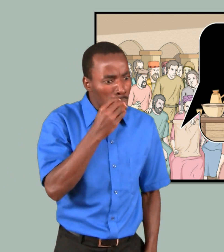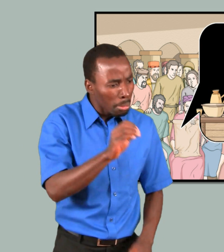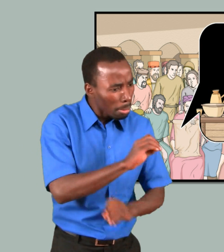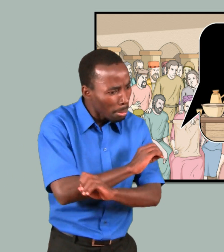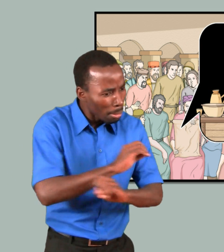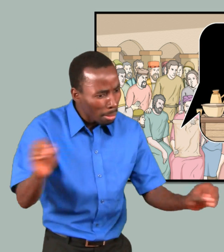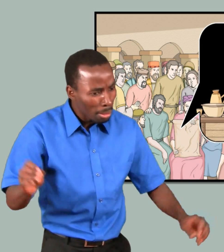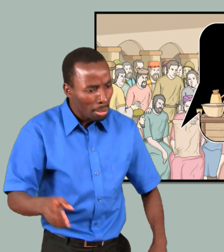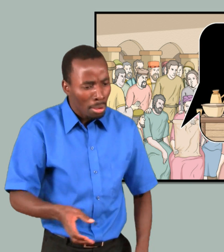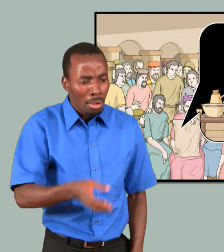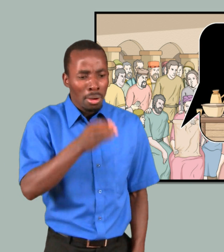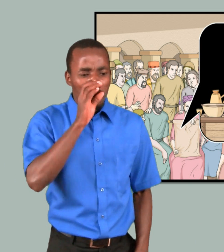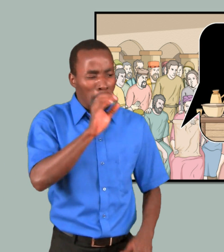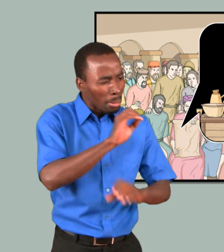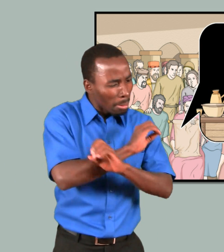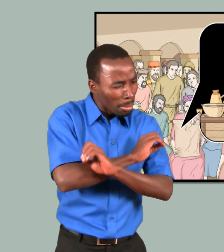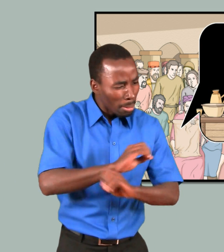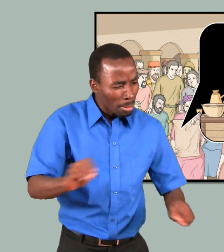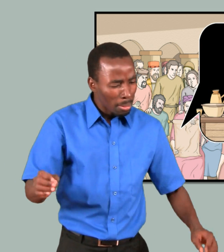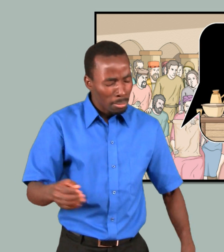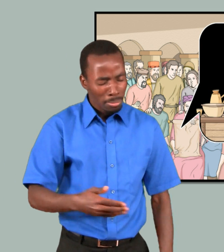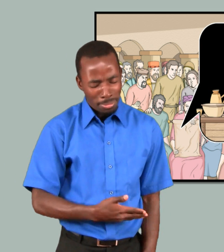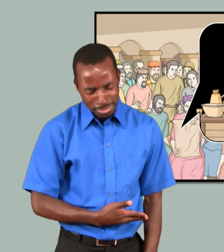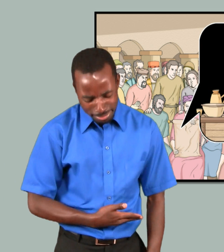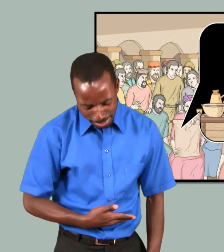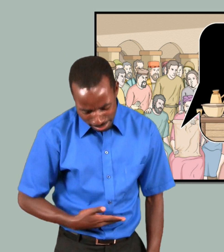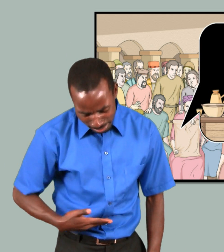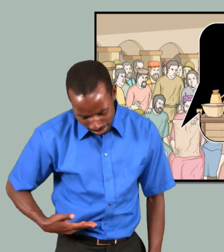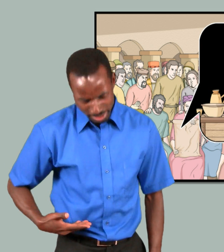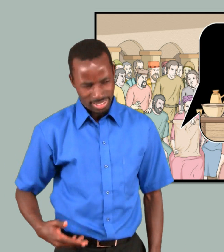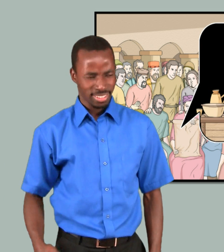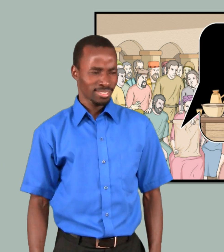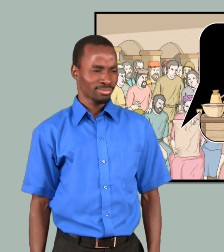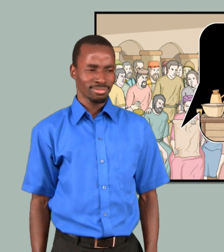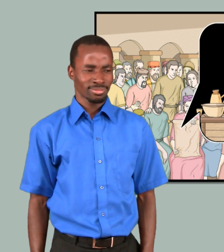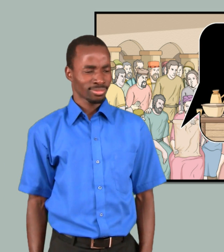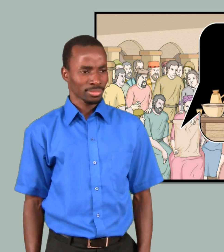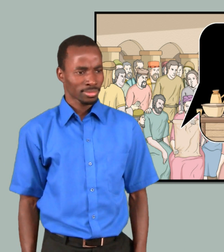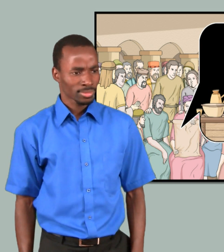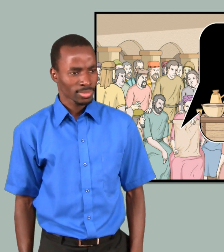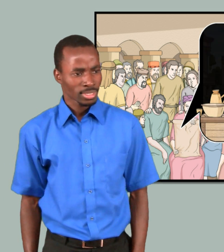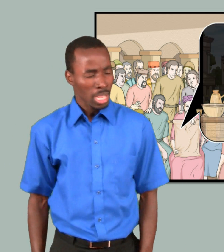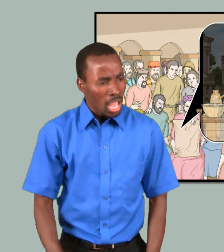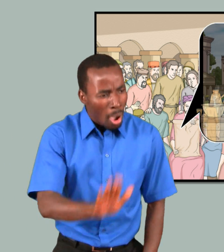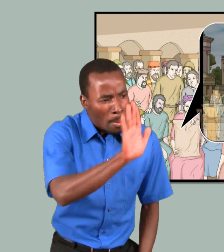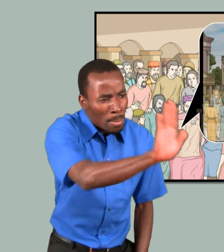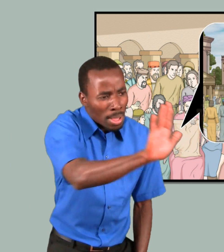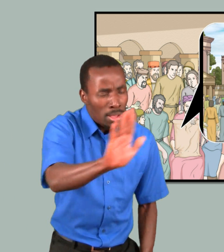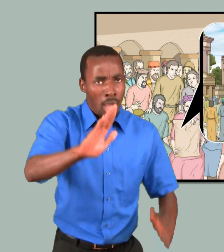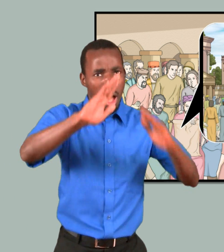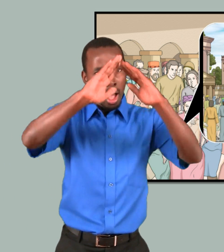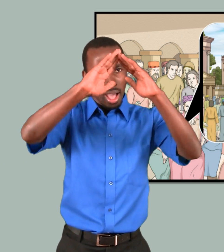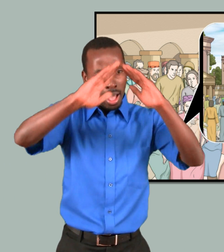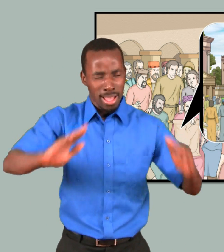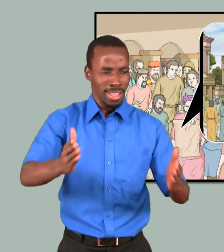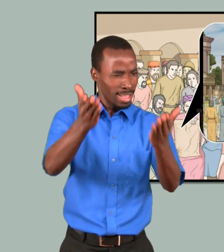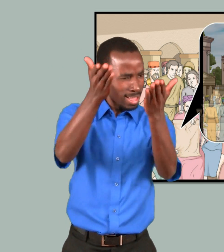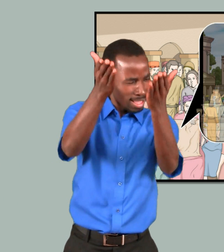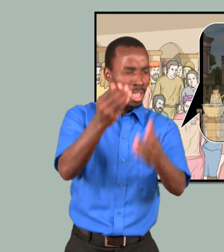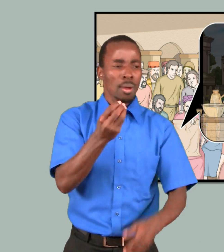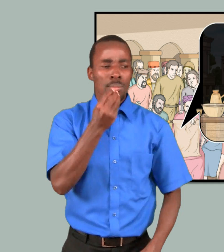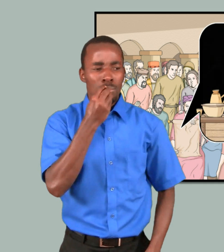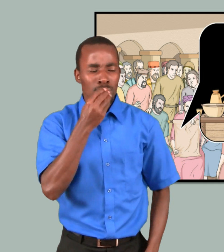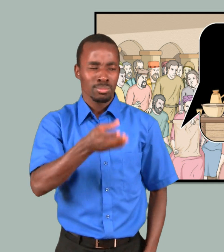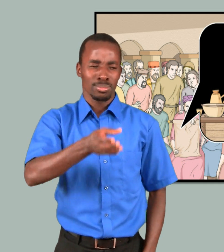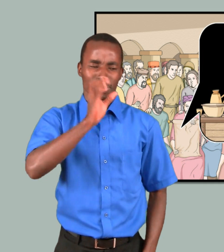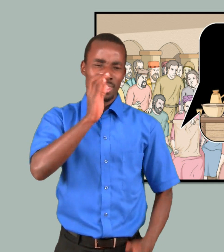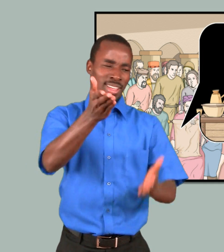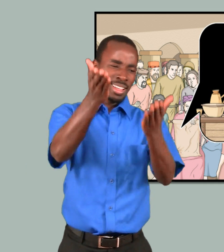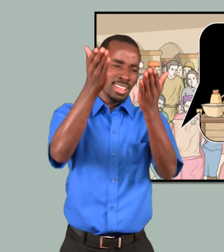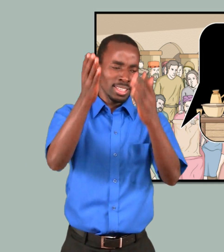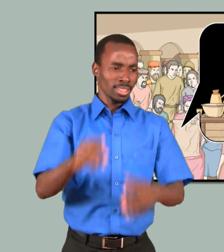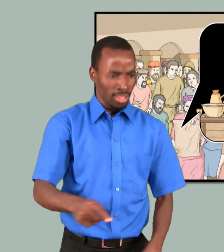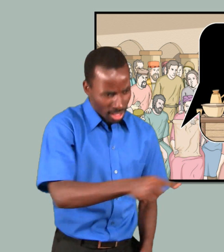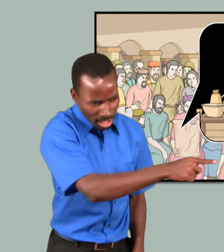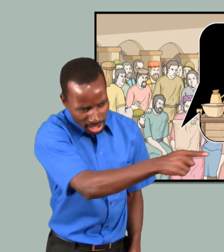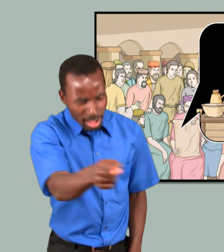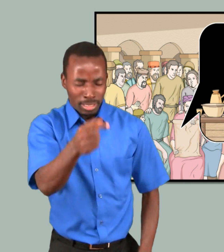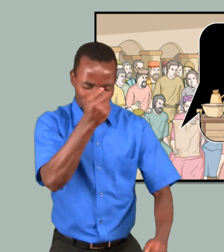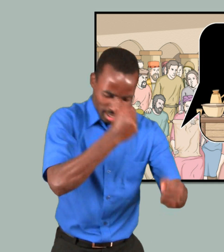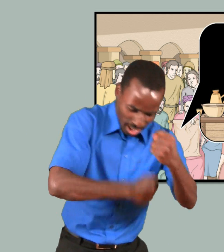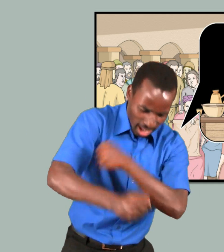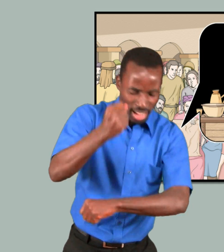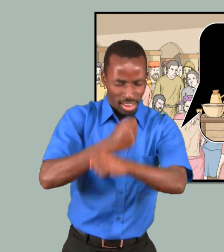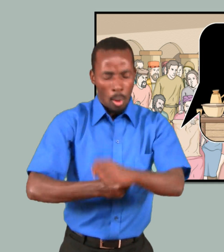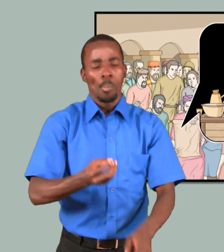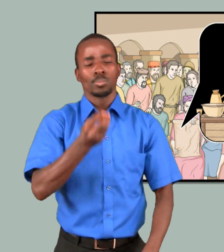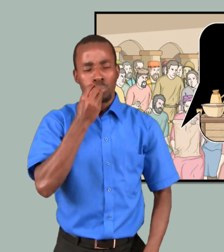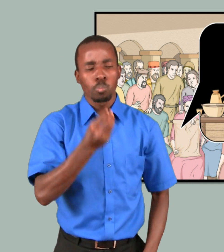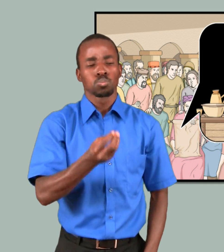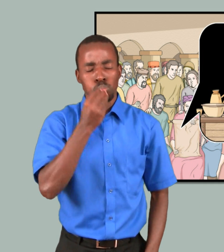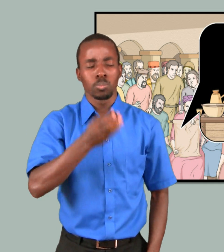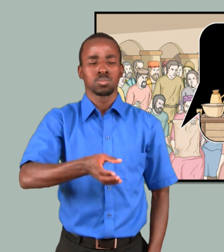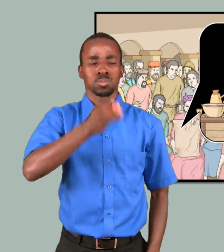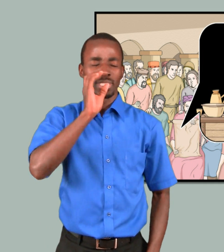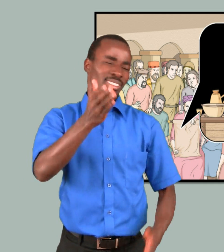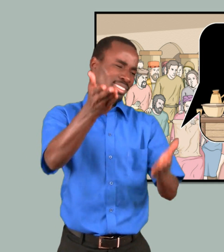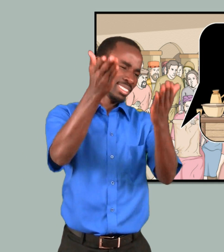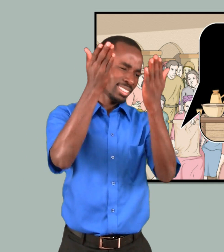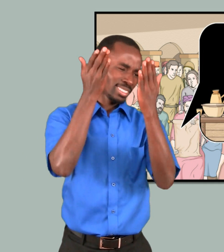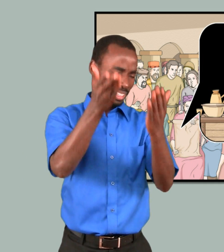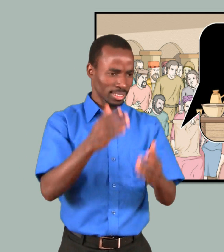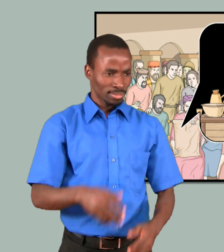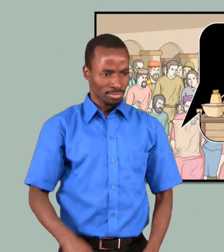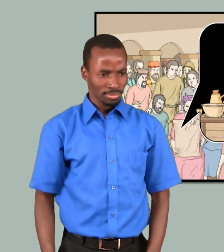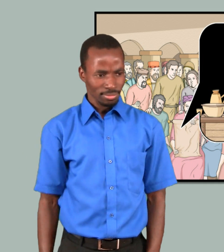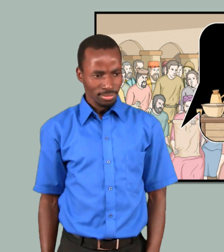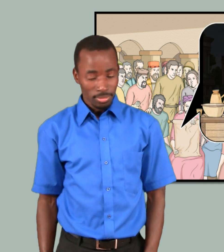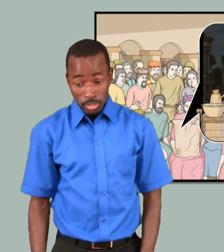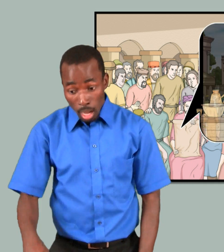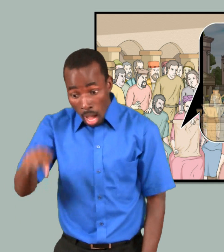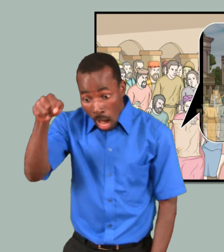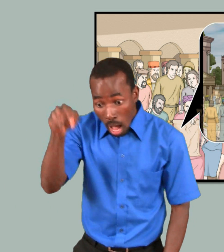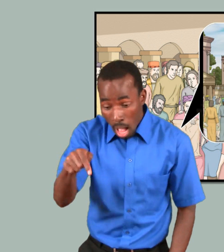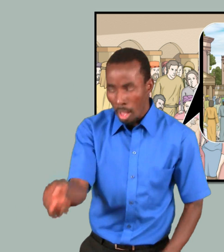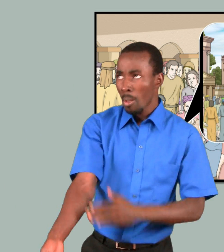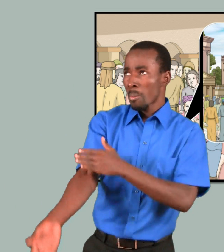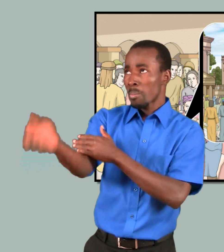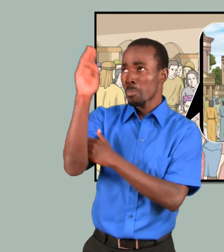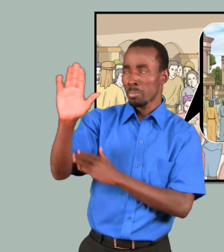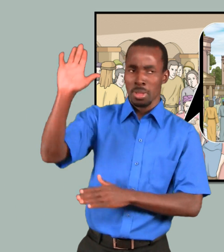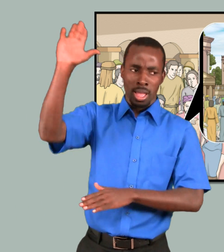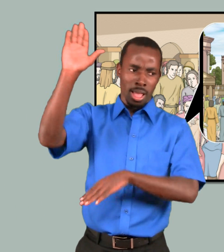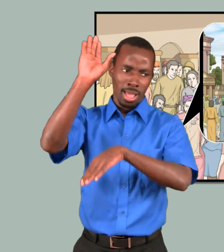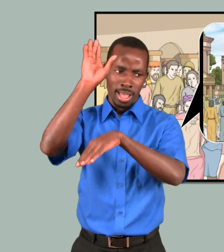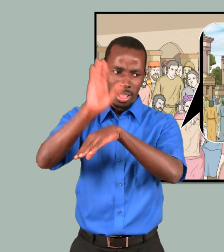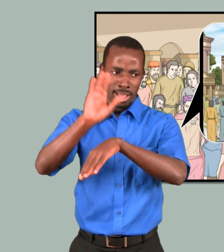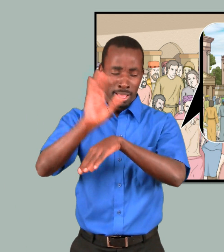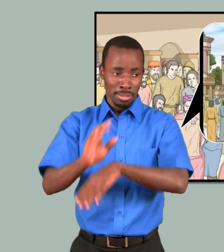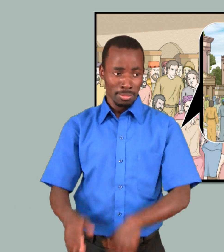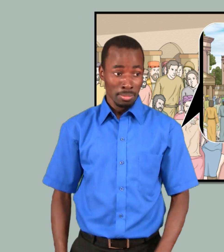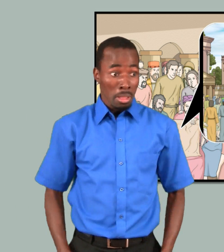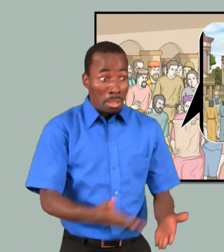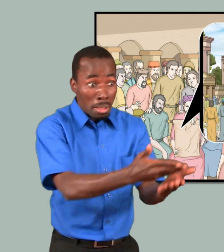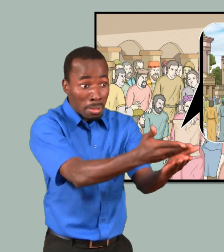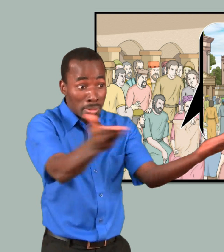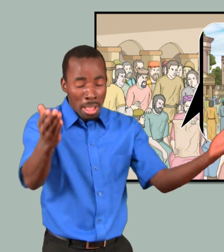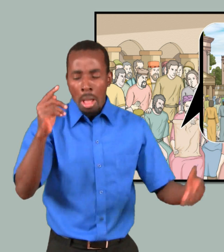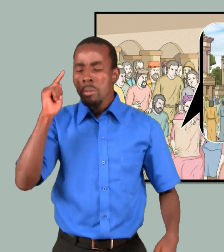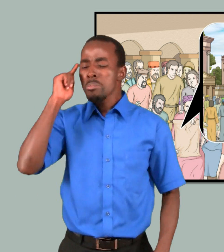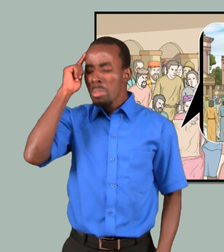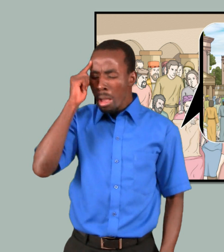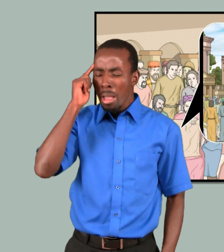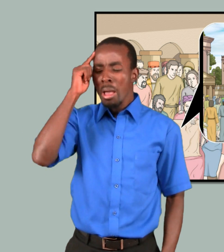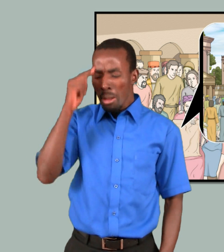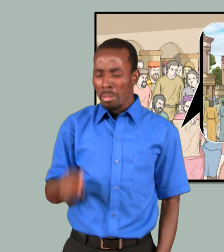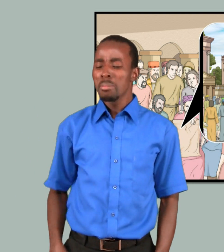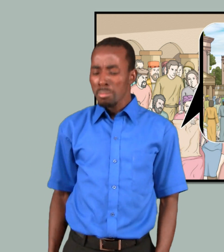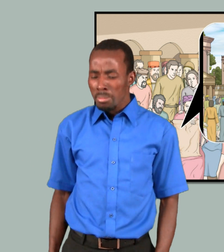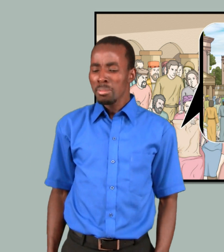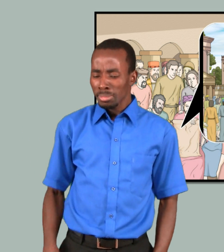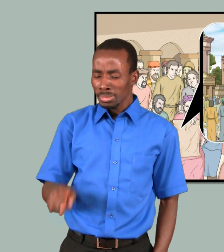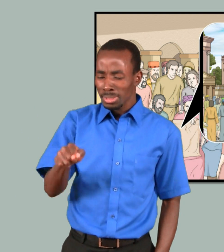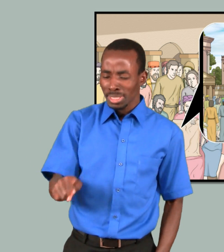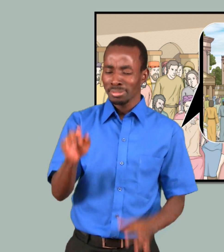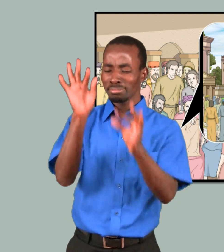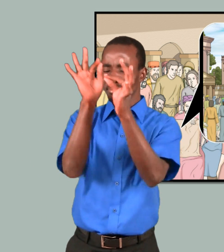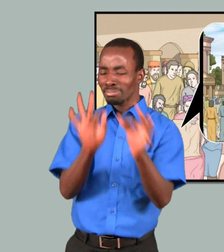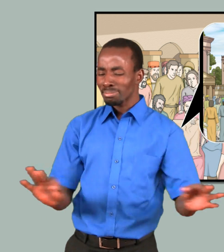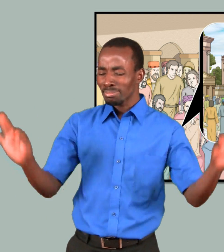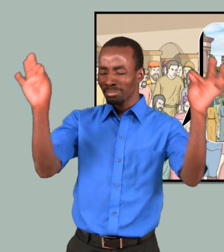Don’t you have your own homes in which to eat and drink?